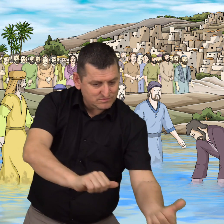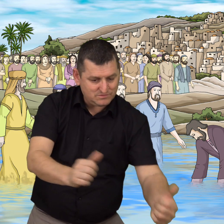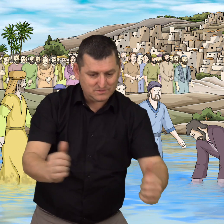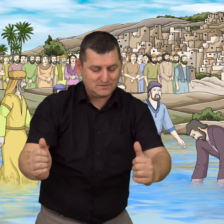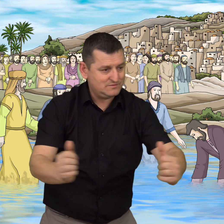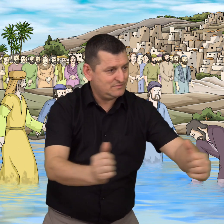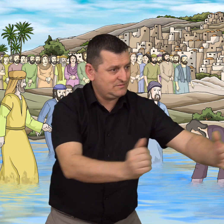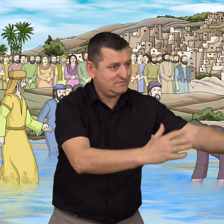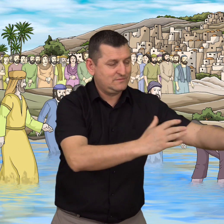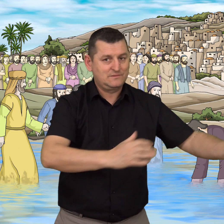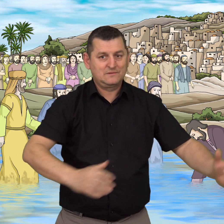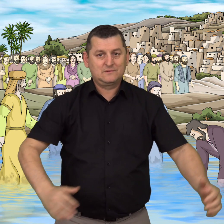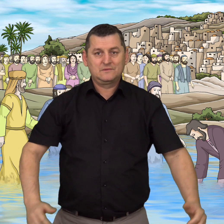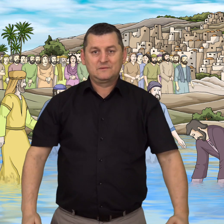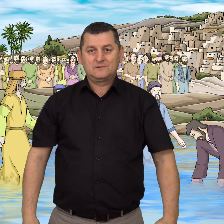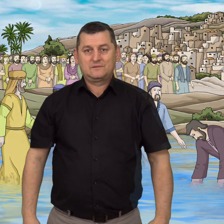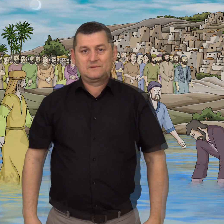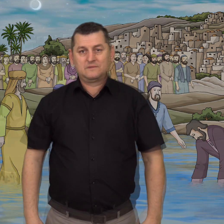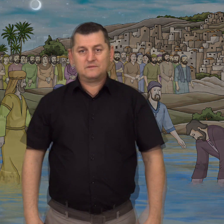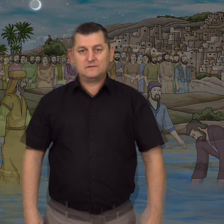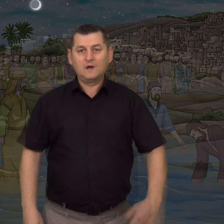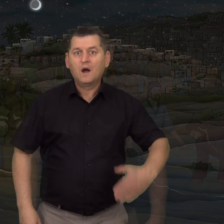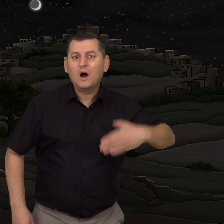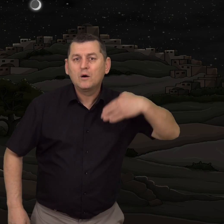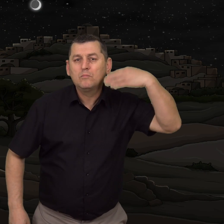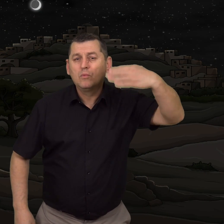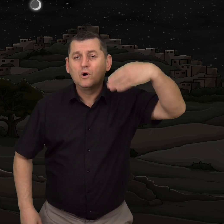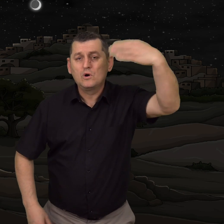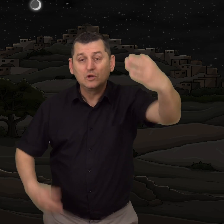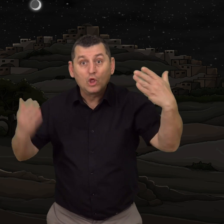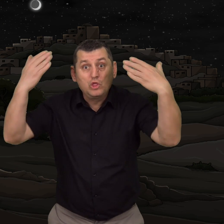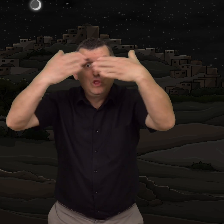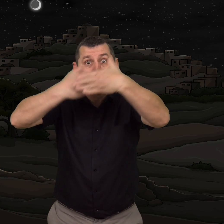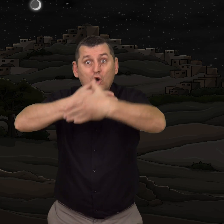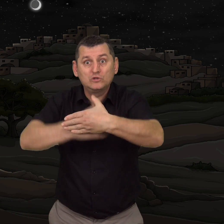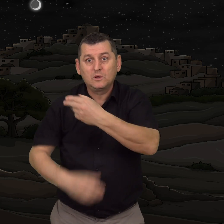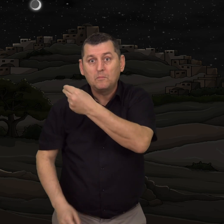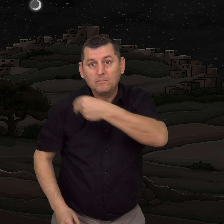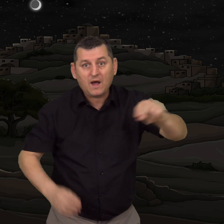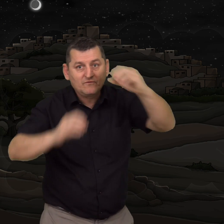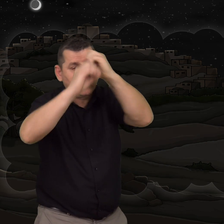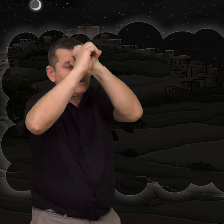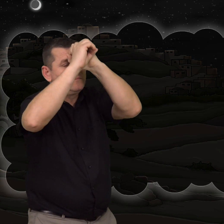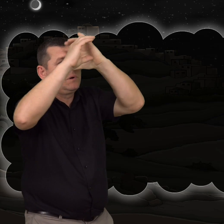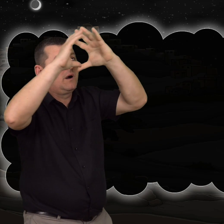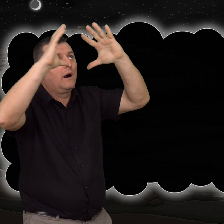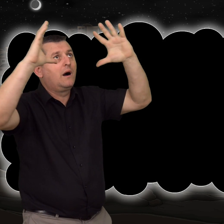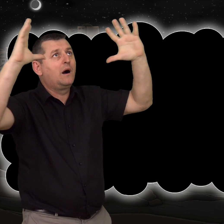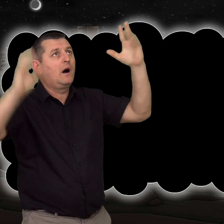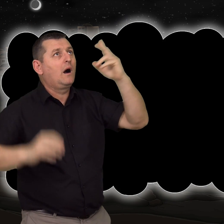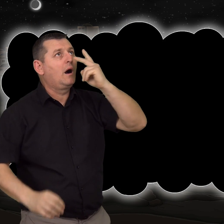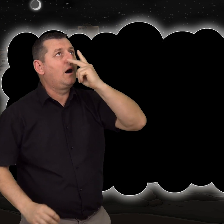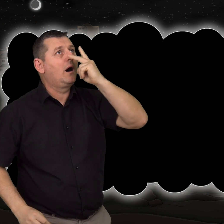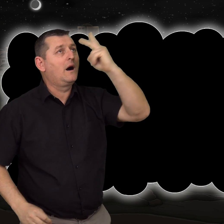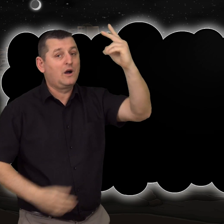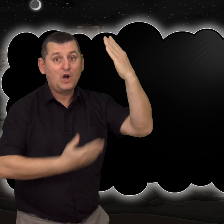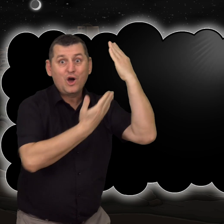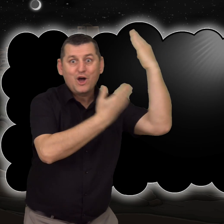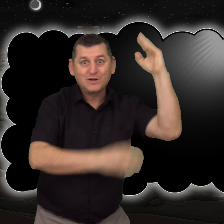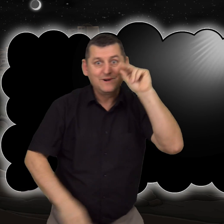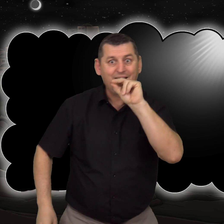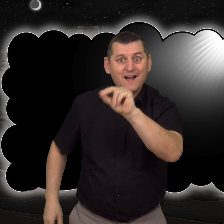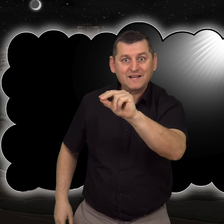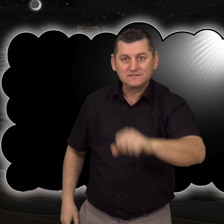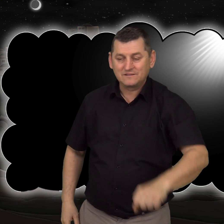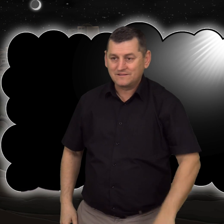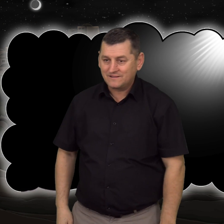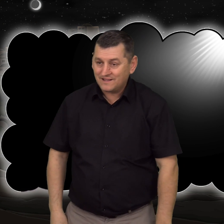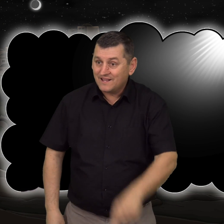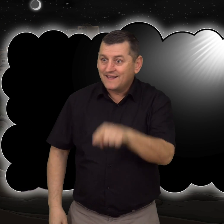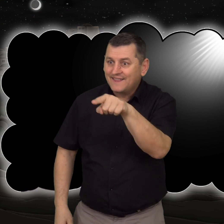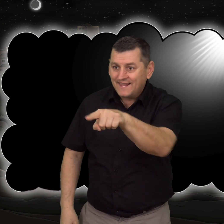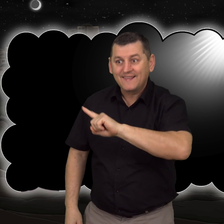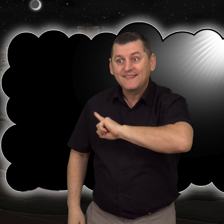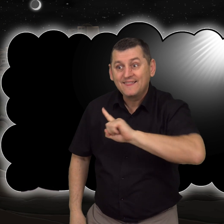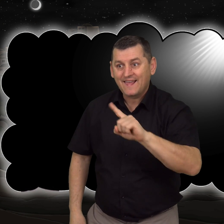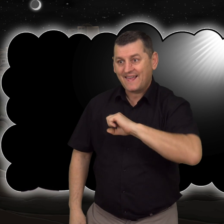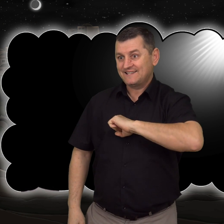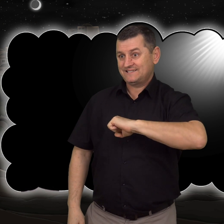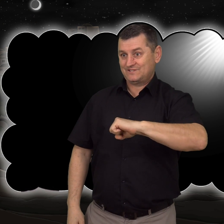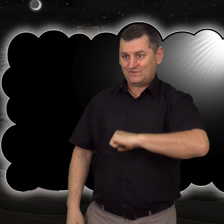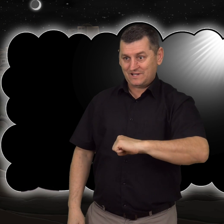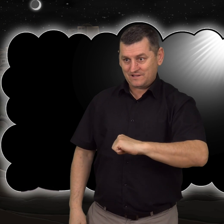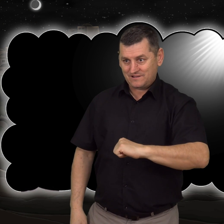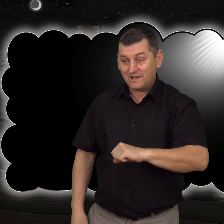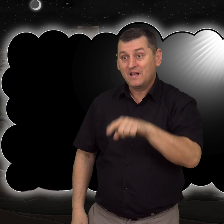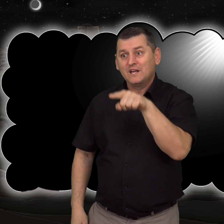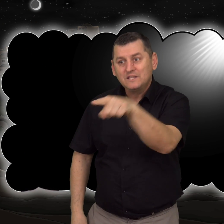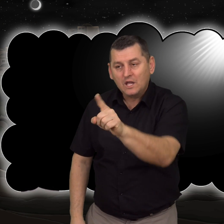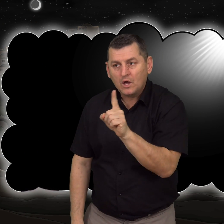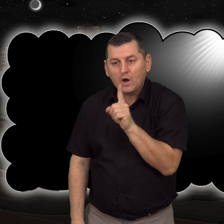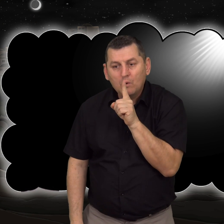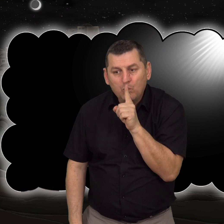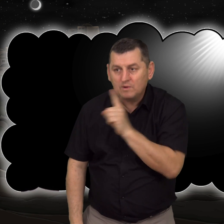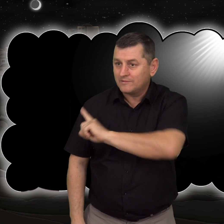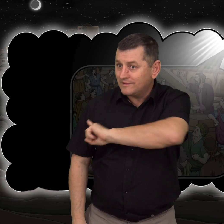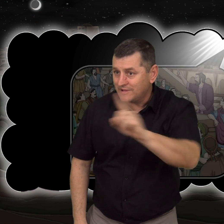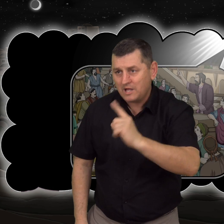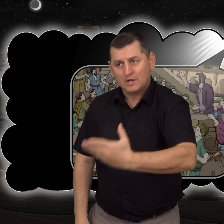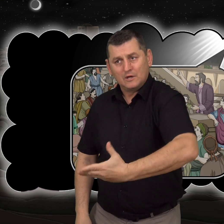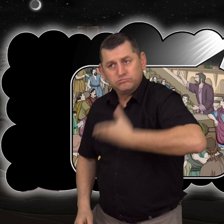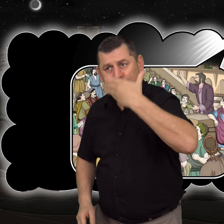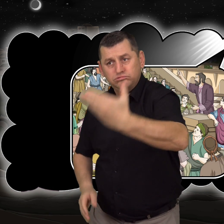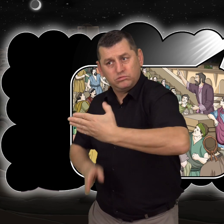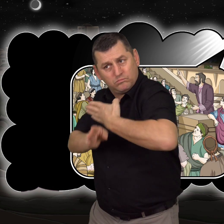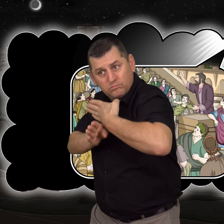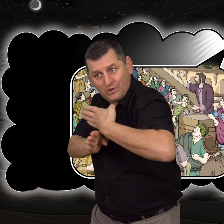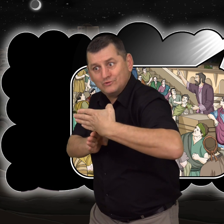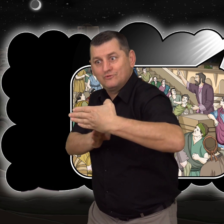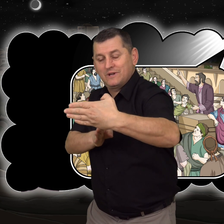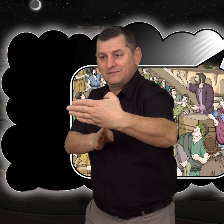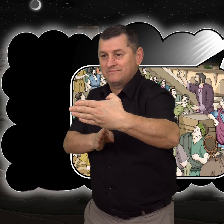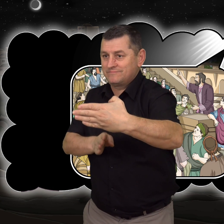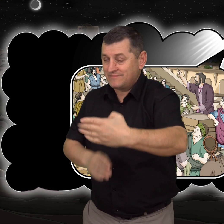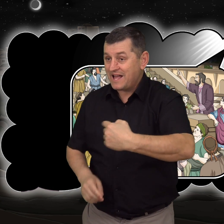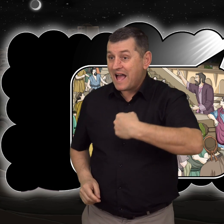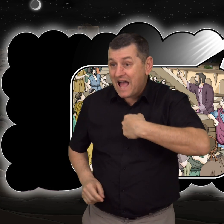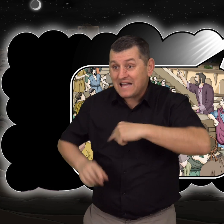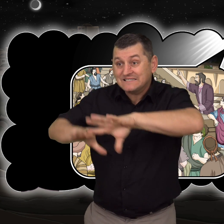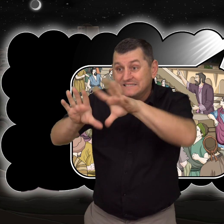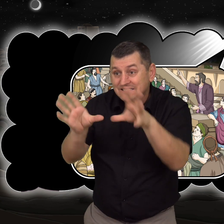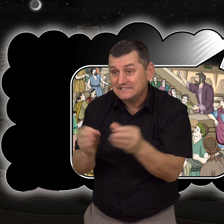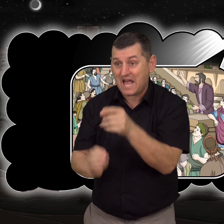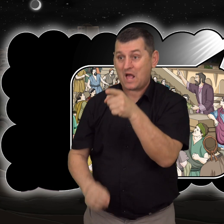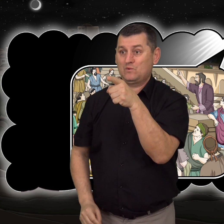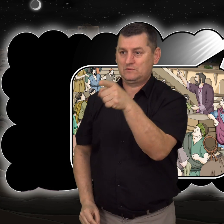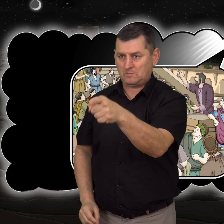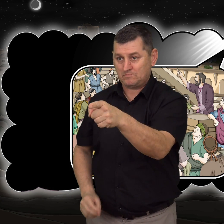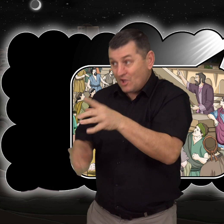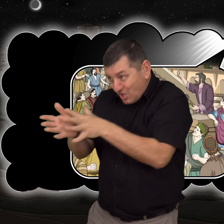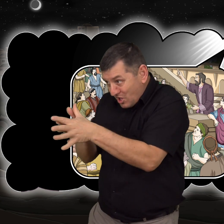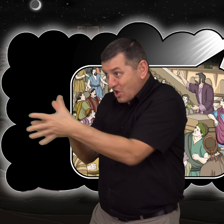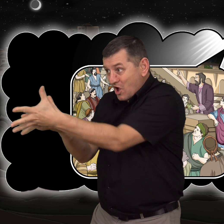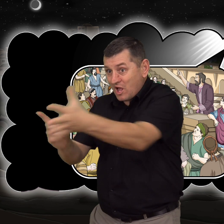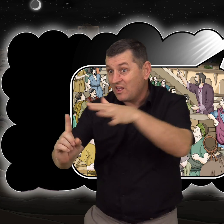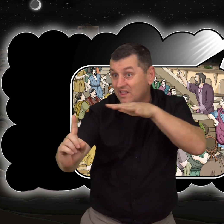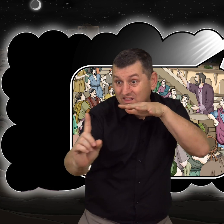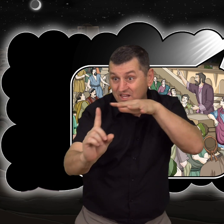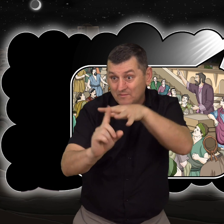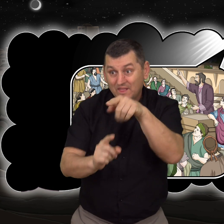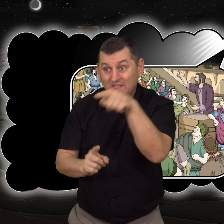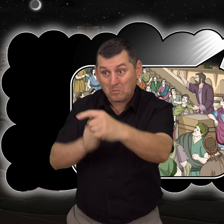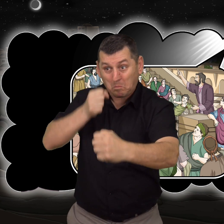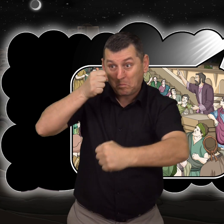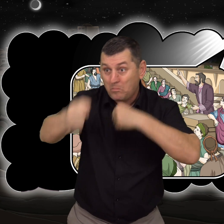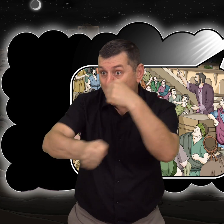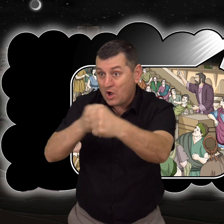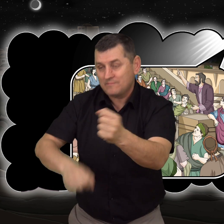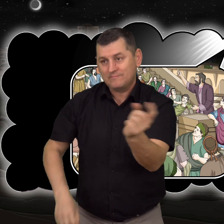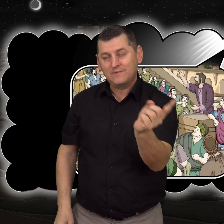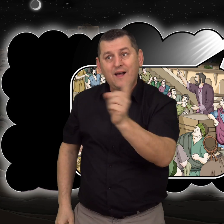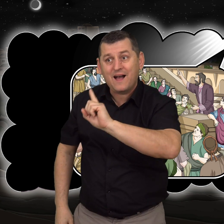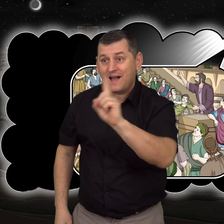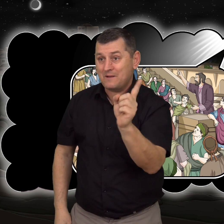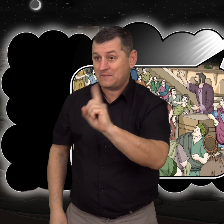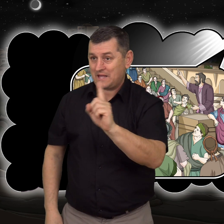One night the Lord spoke to Paul in a vision: “Do not be afraid; keep on speaking; do not be silent.